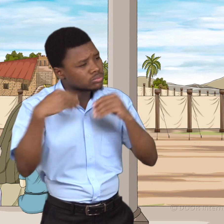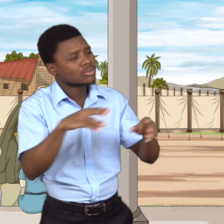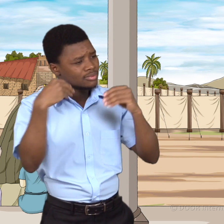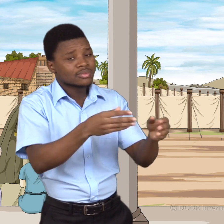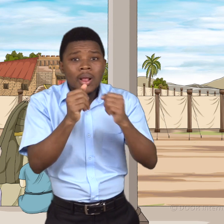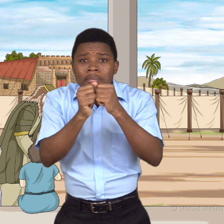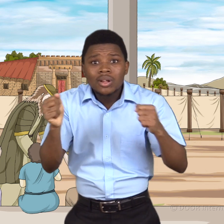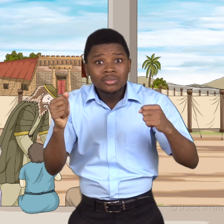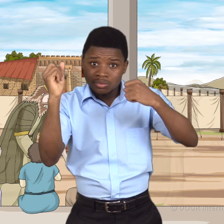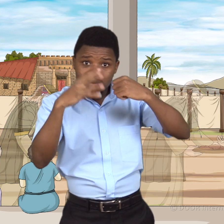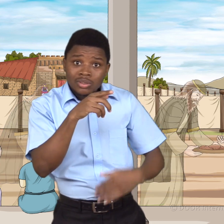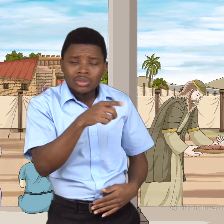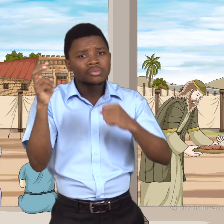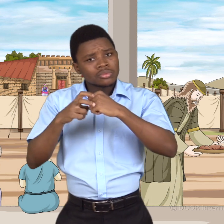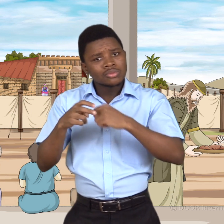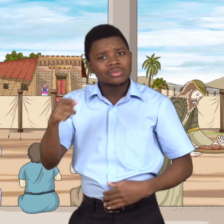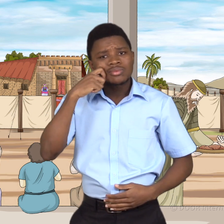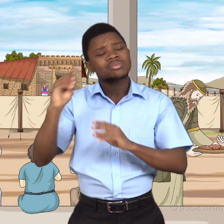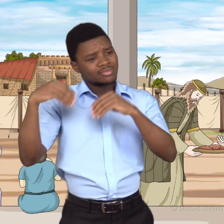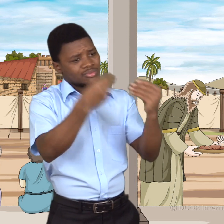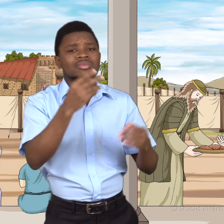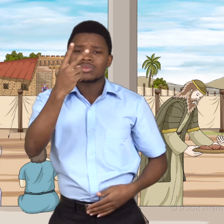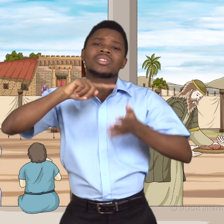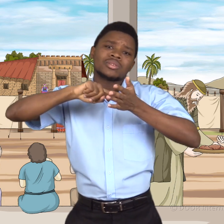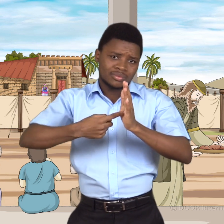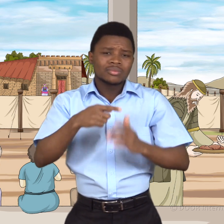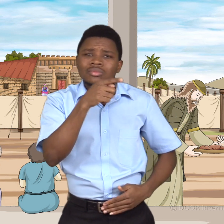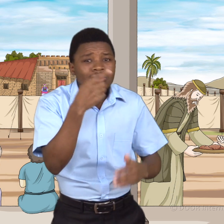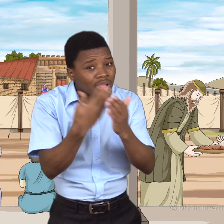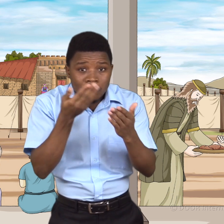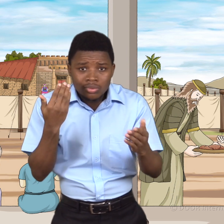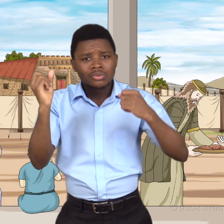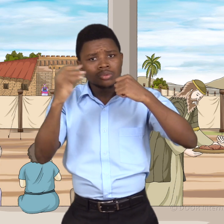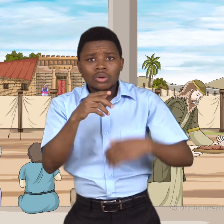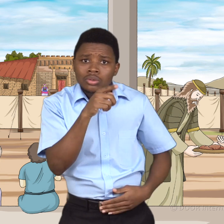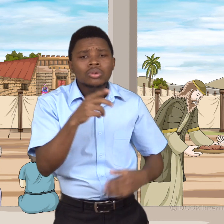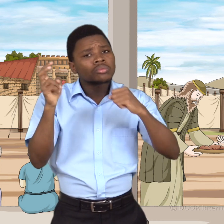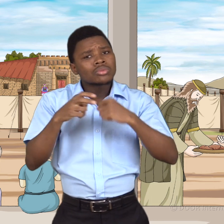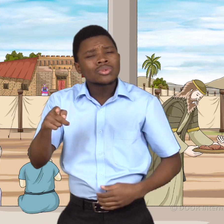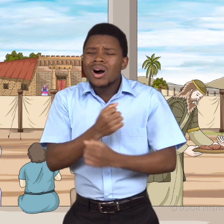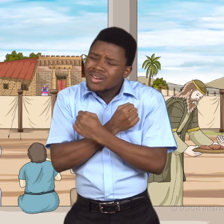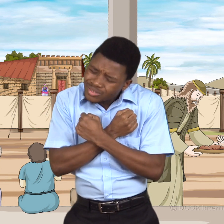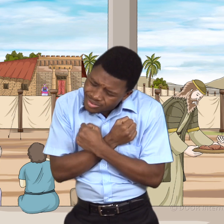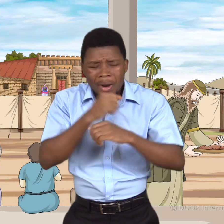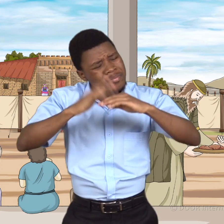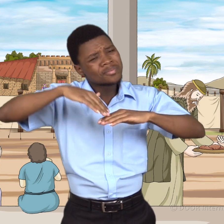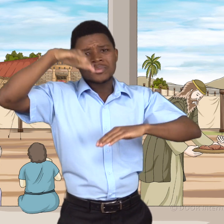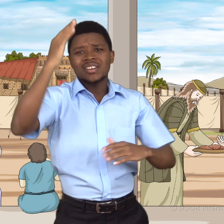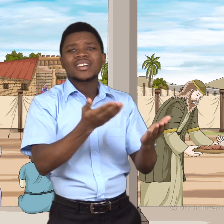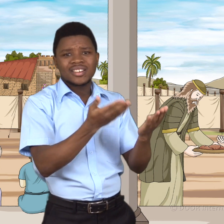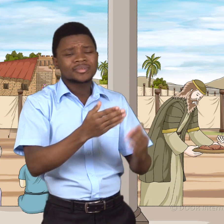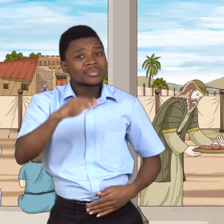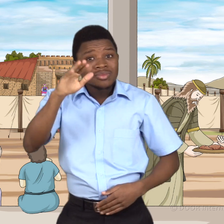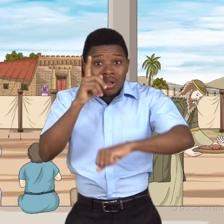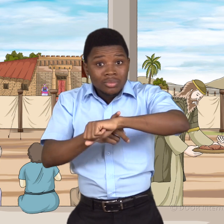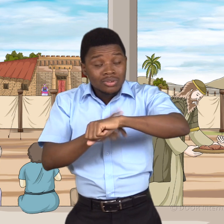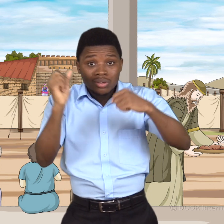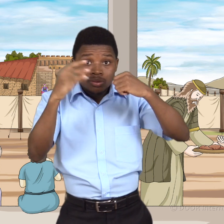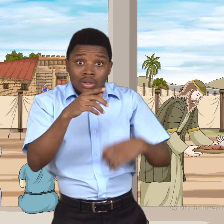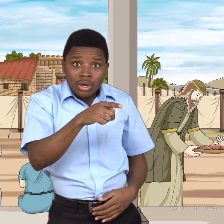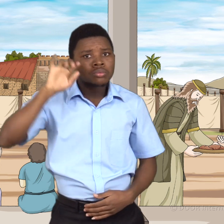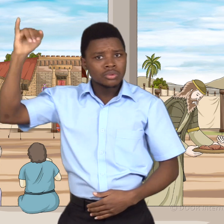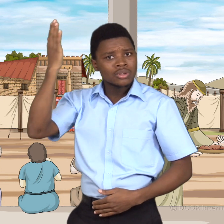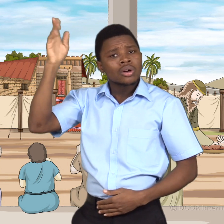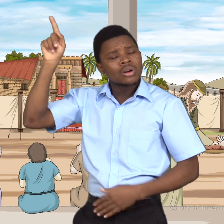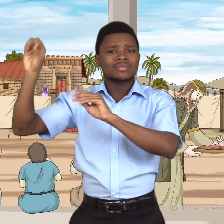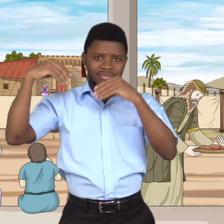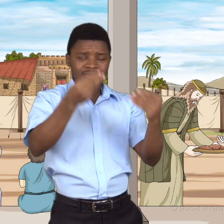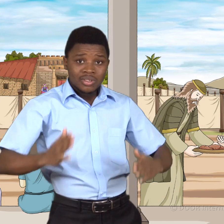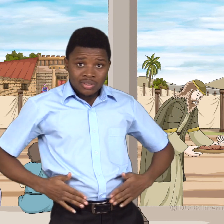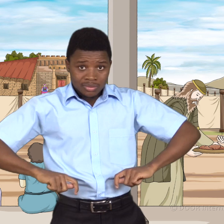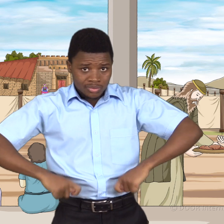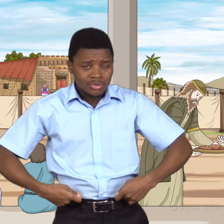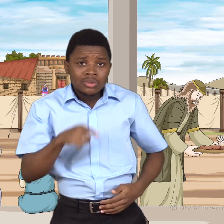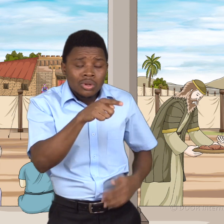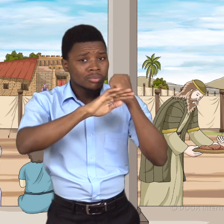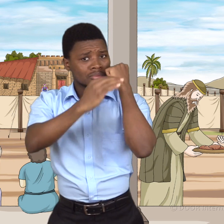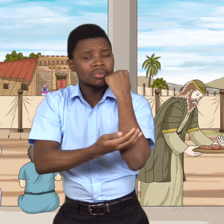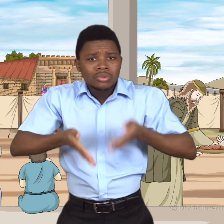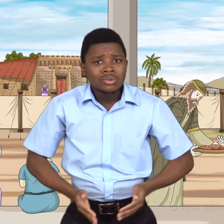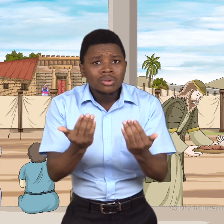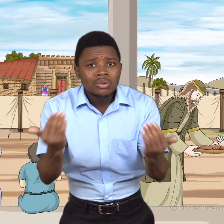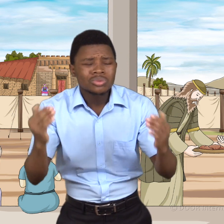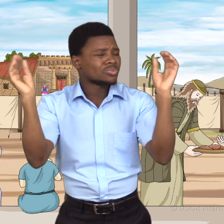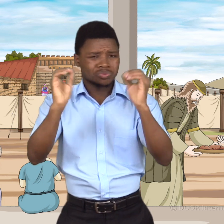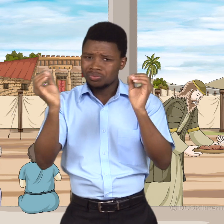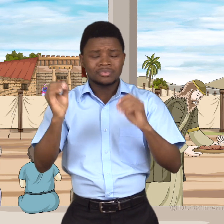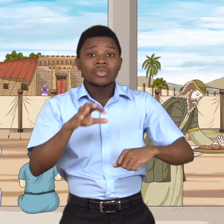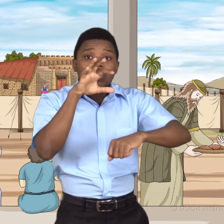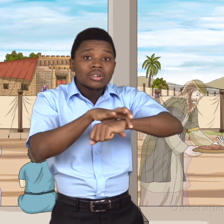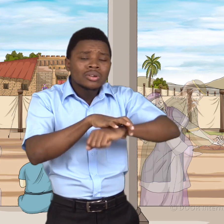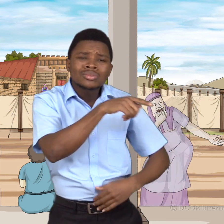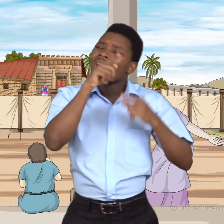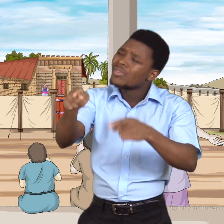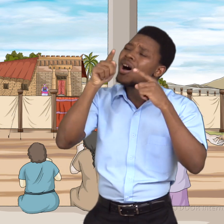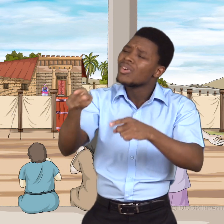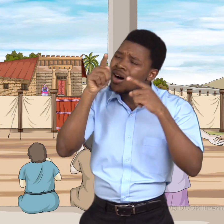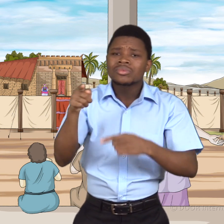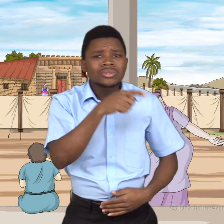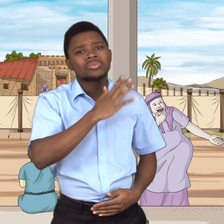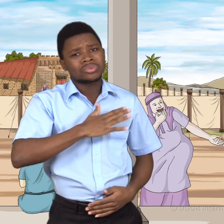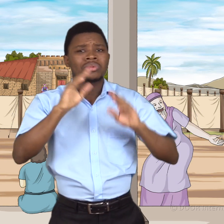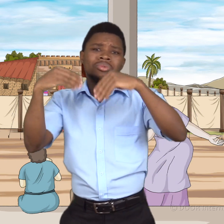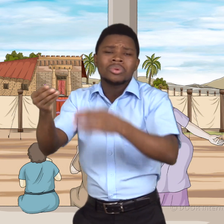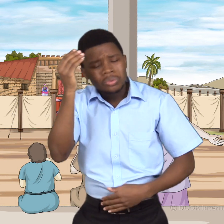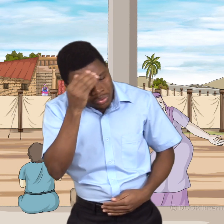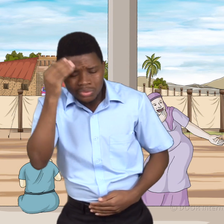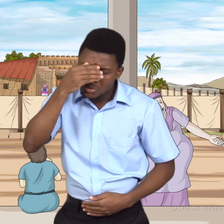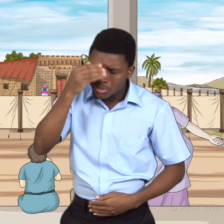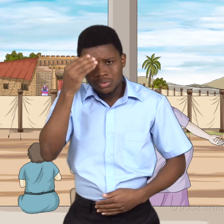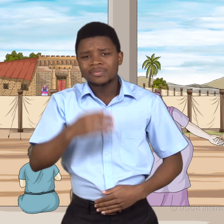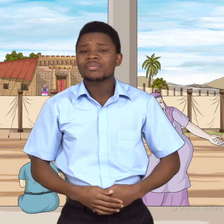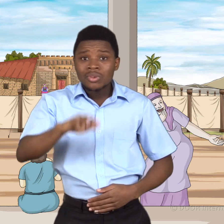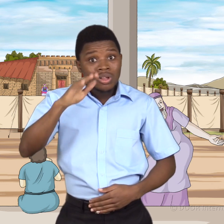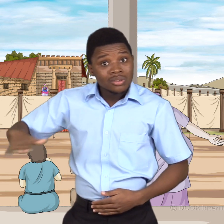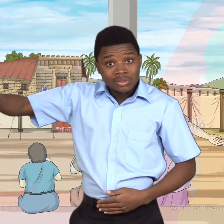But to Hannah he would give a double portion, for he loved her even though the LORD had closed her womb.